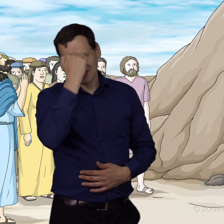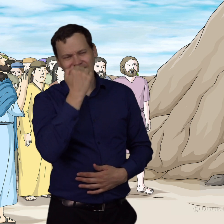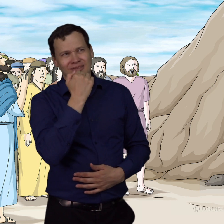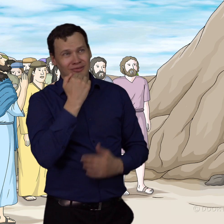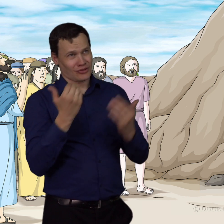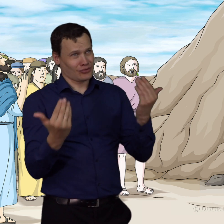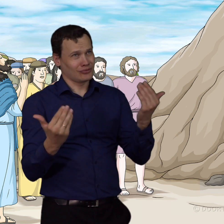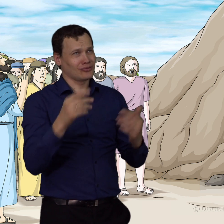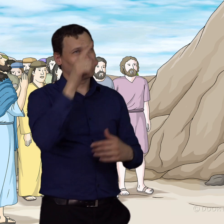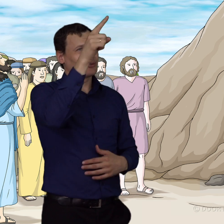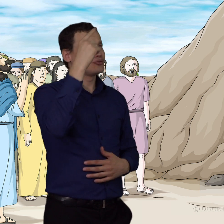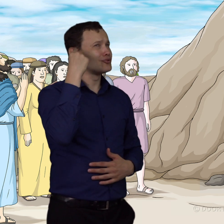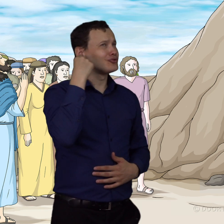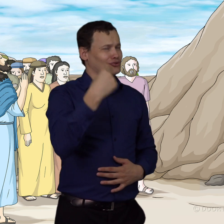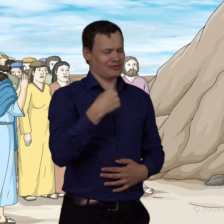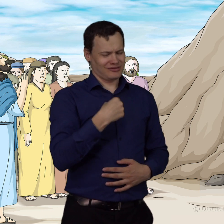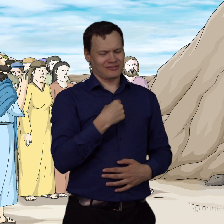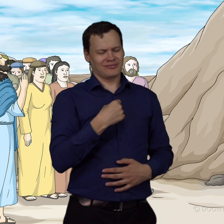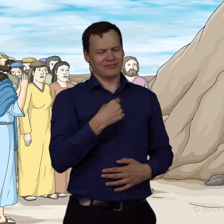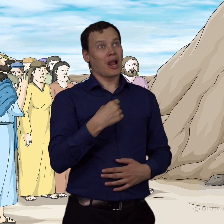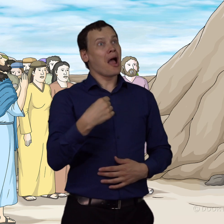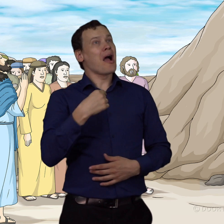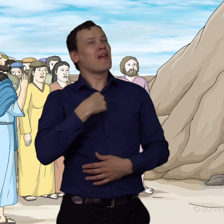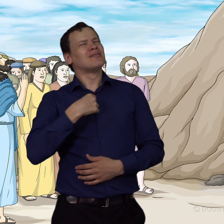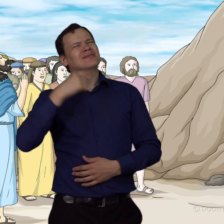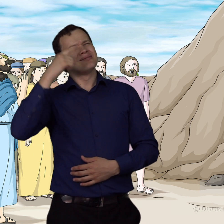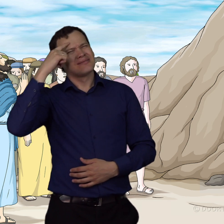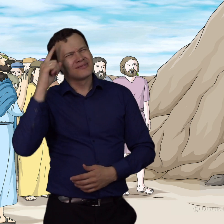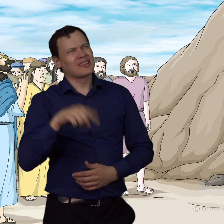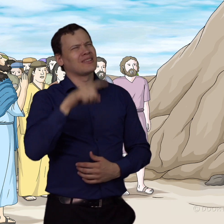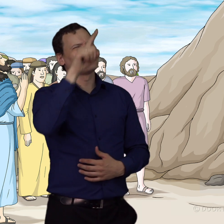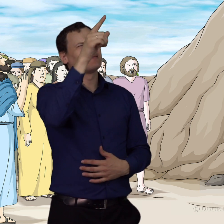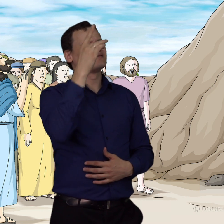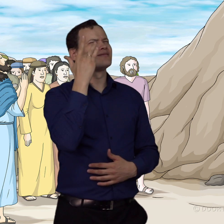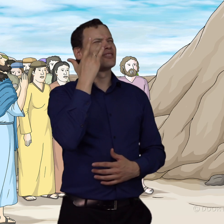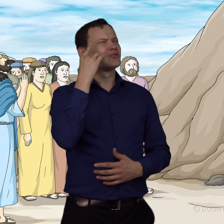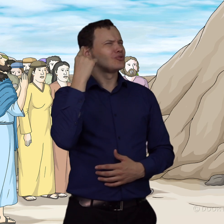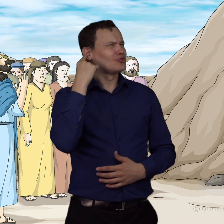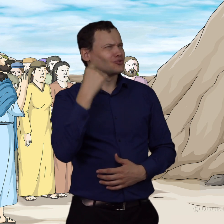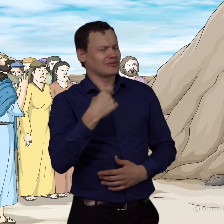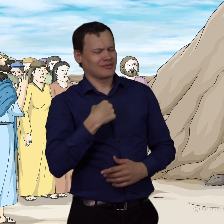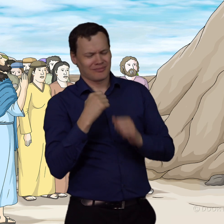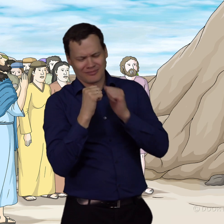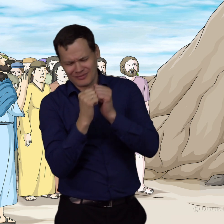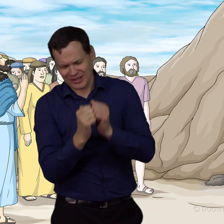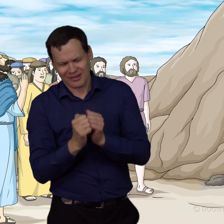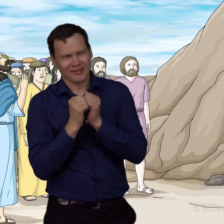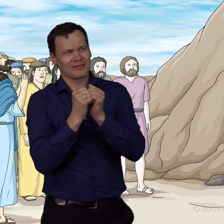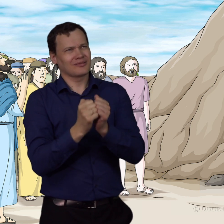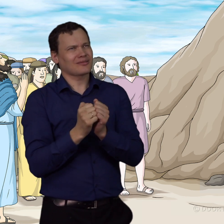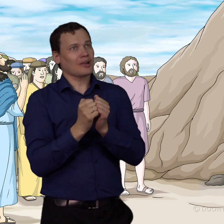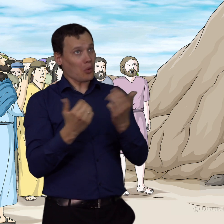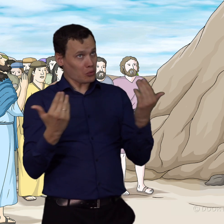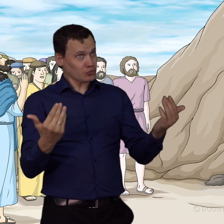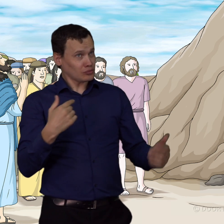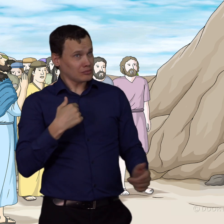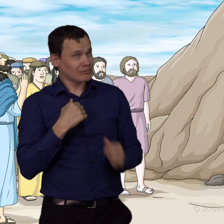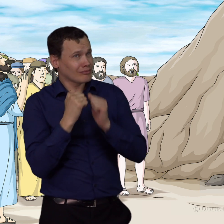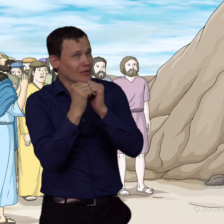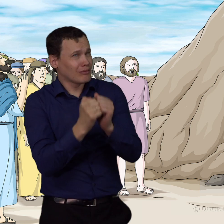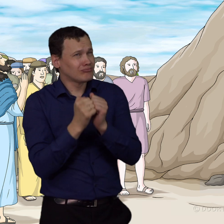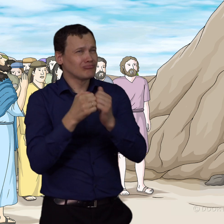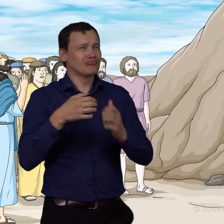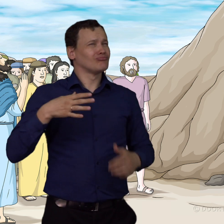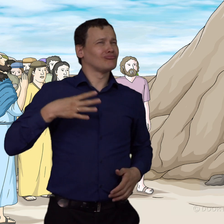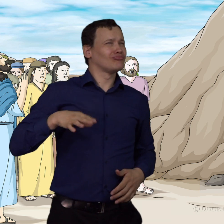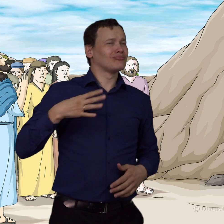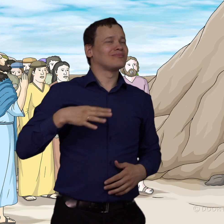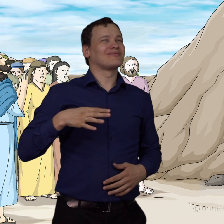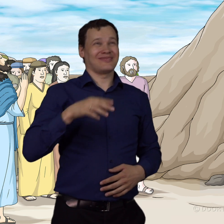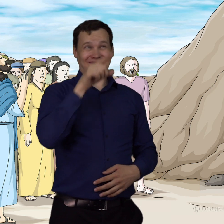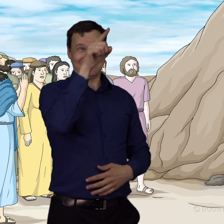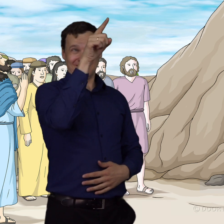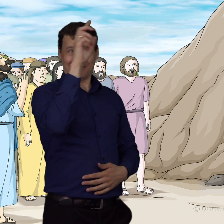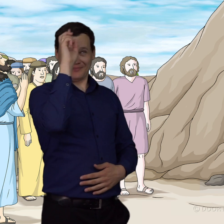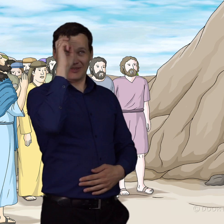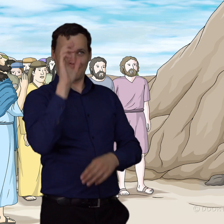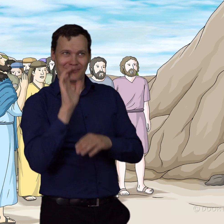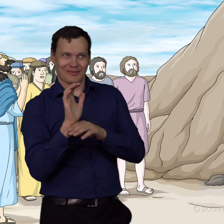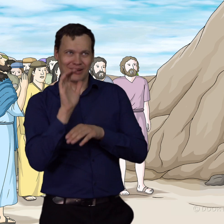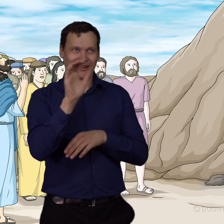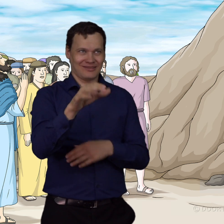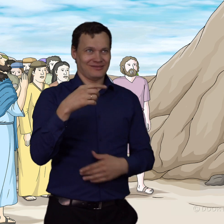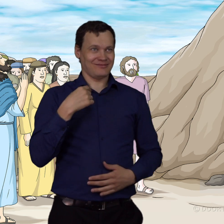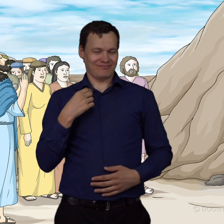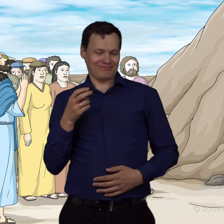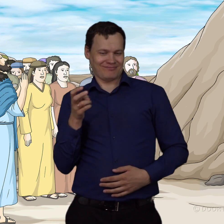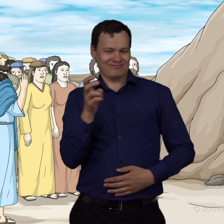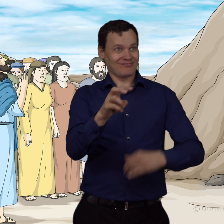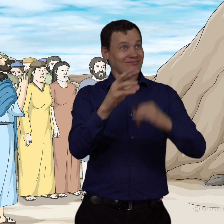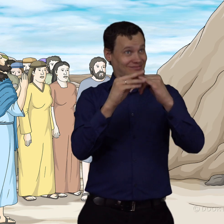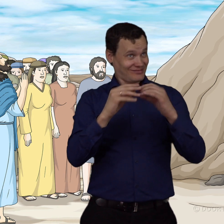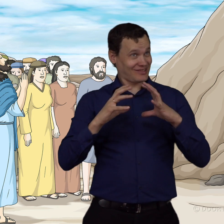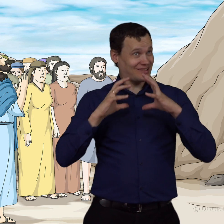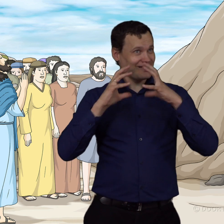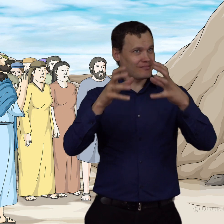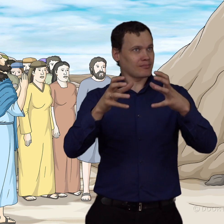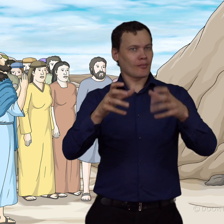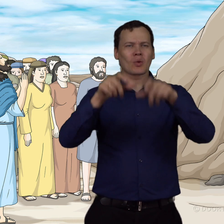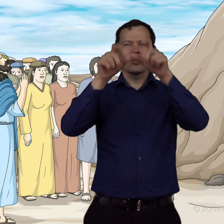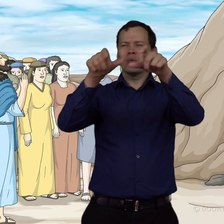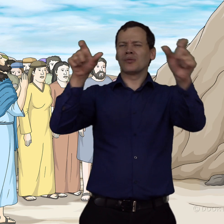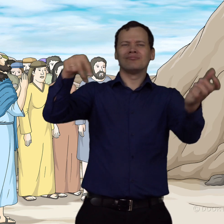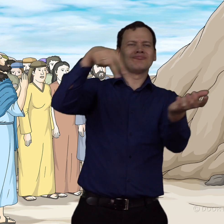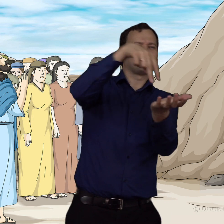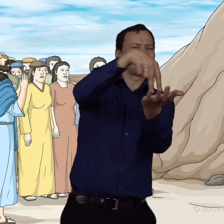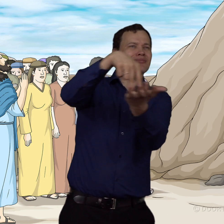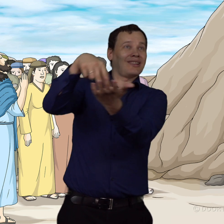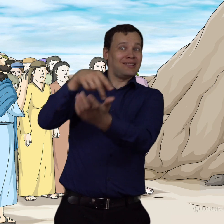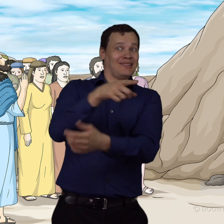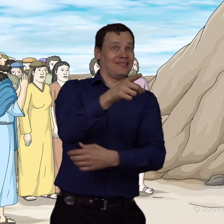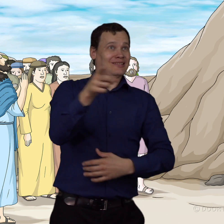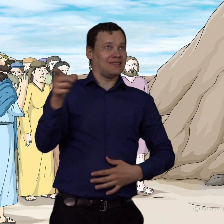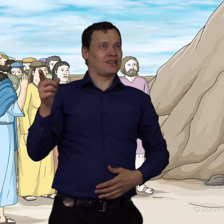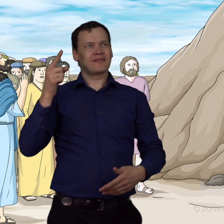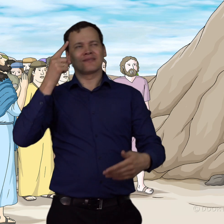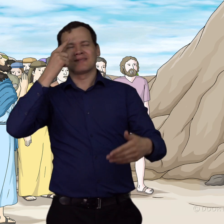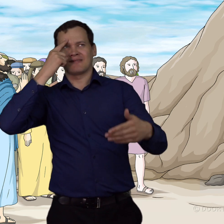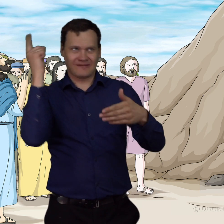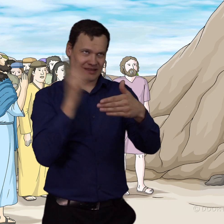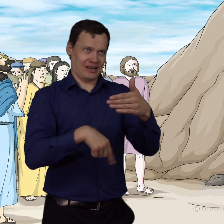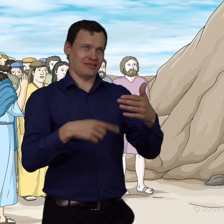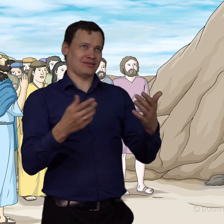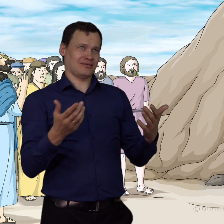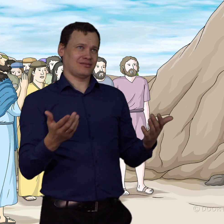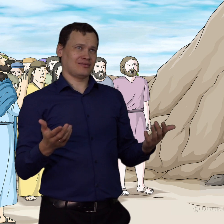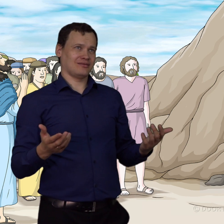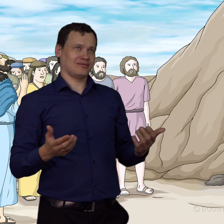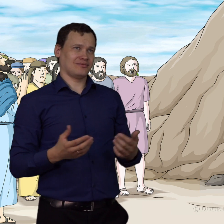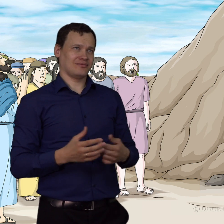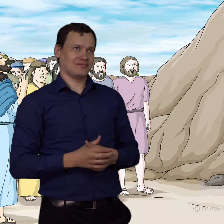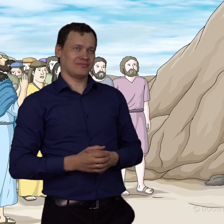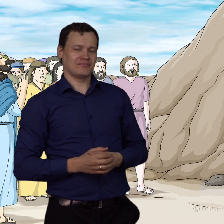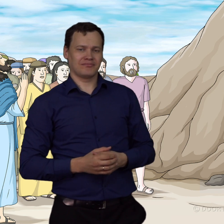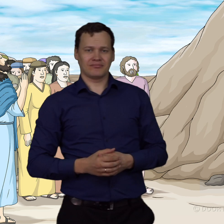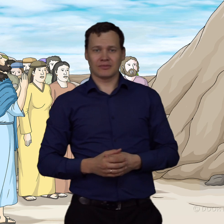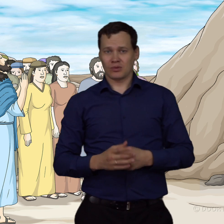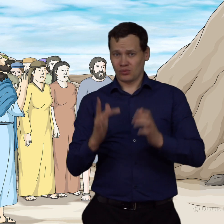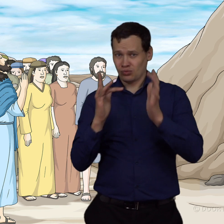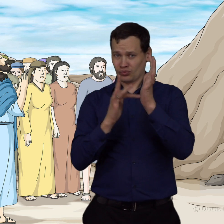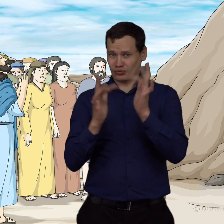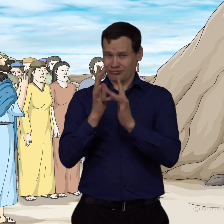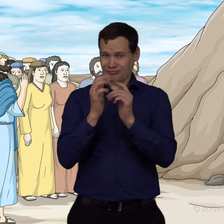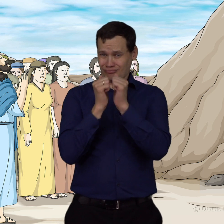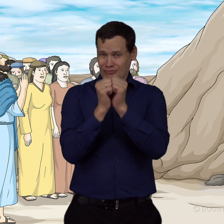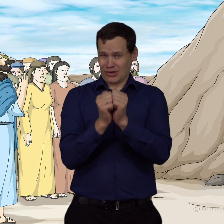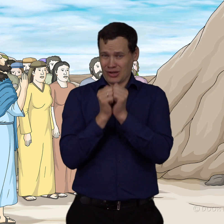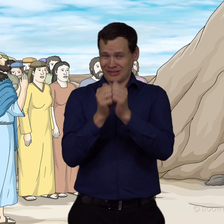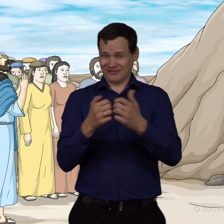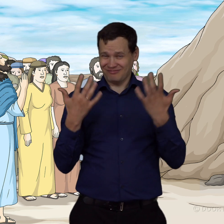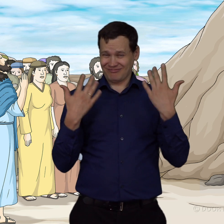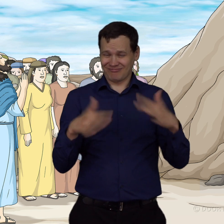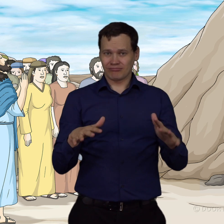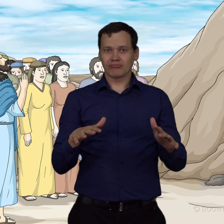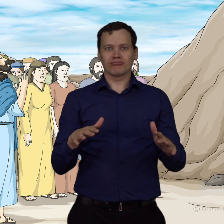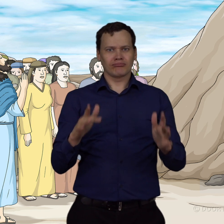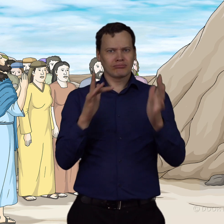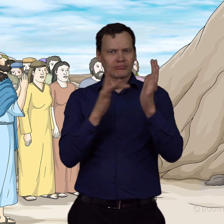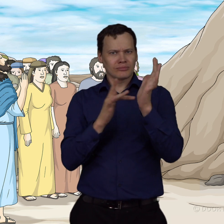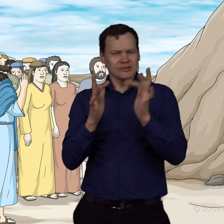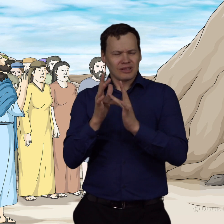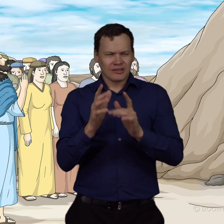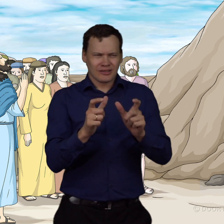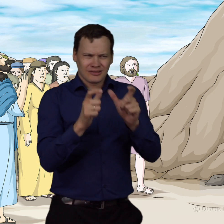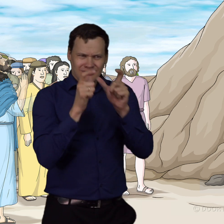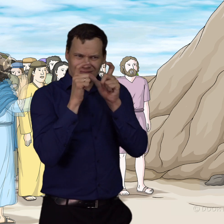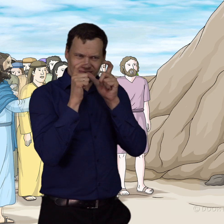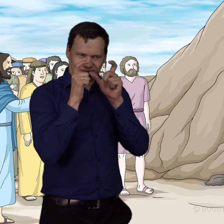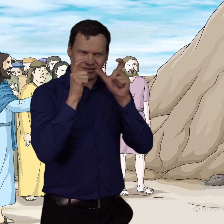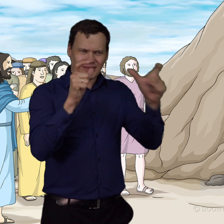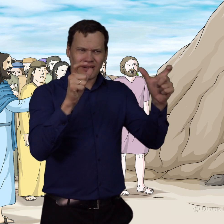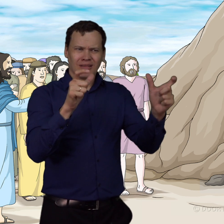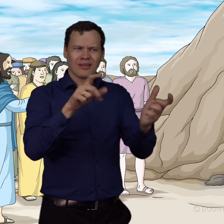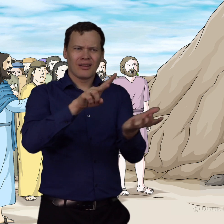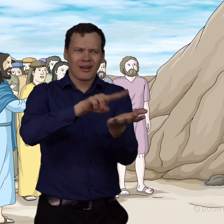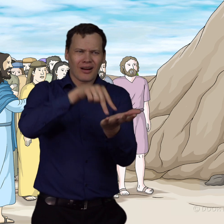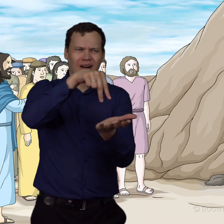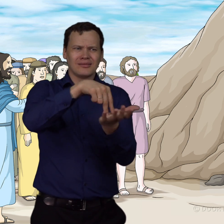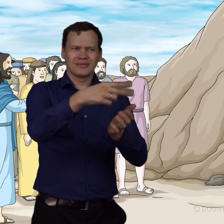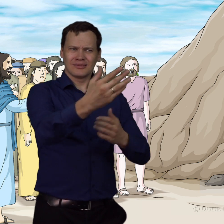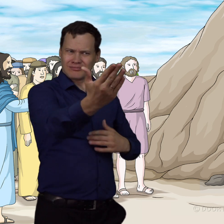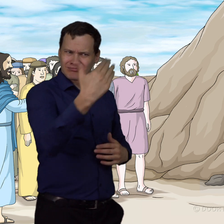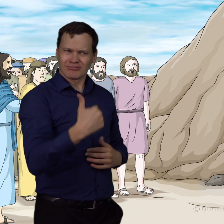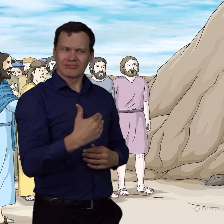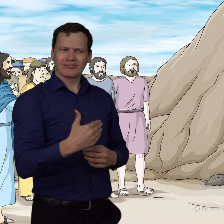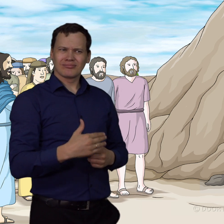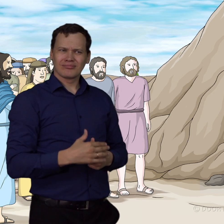I knew that You always hear Me, but I say this for the benefit of the people standing here, so they may believe that You sent Me.”